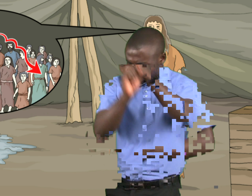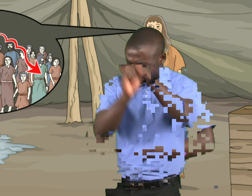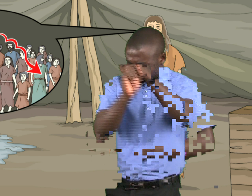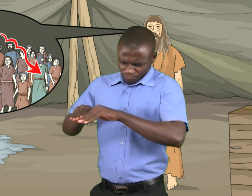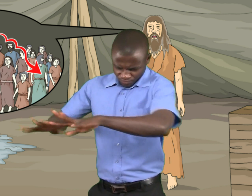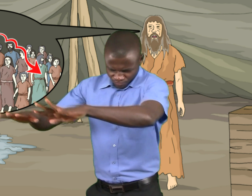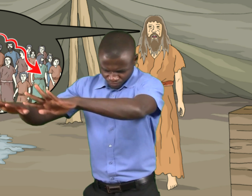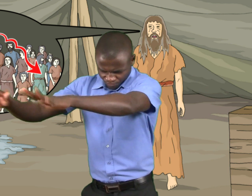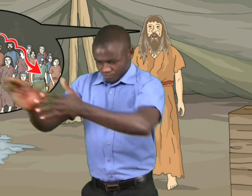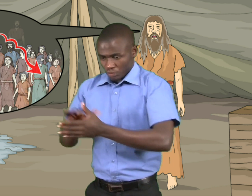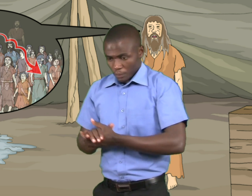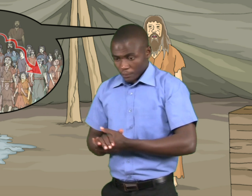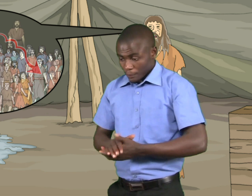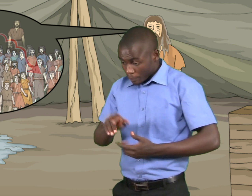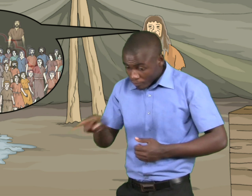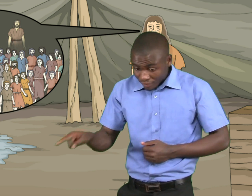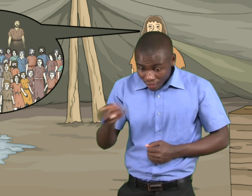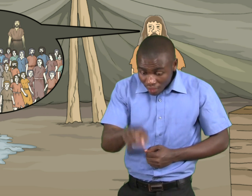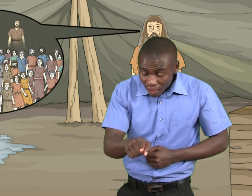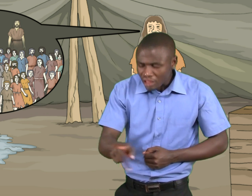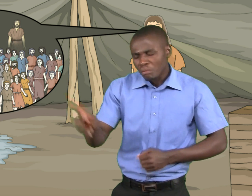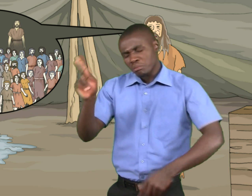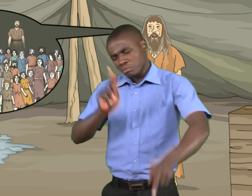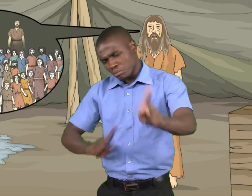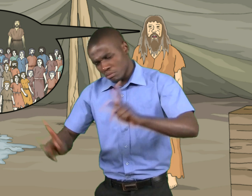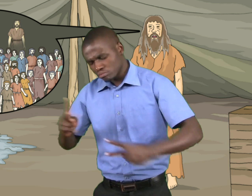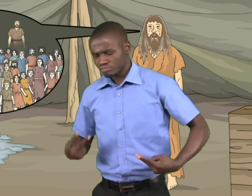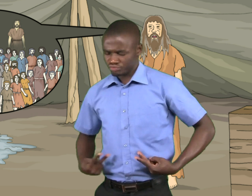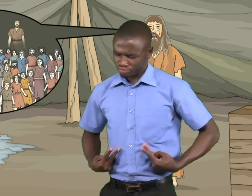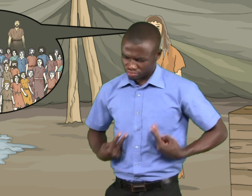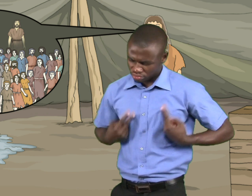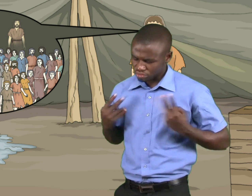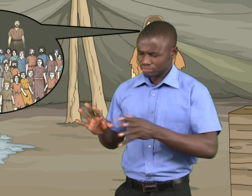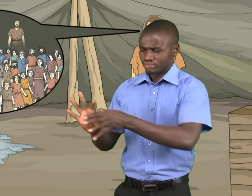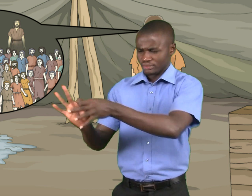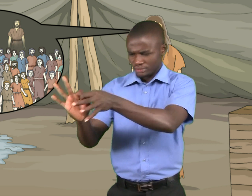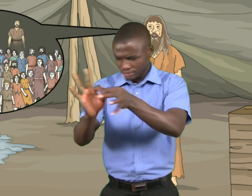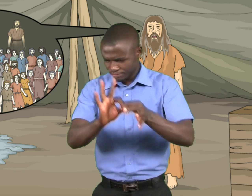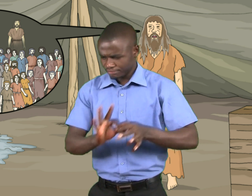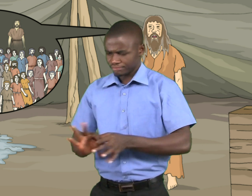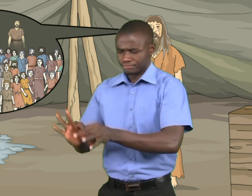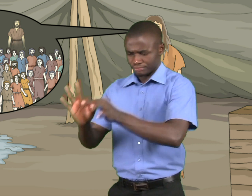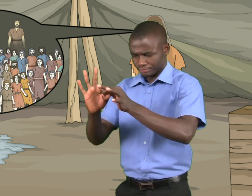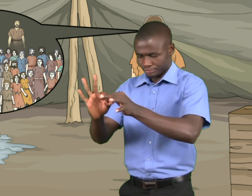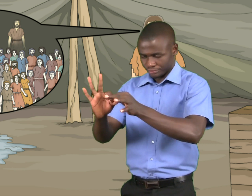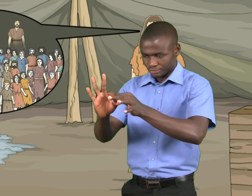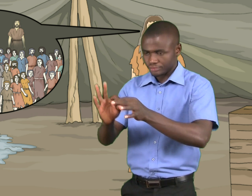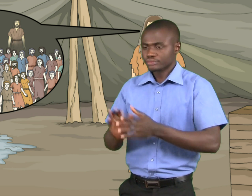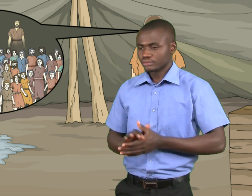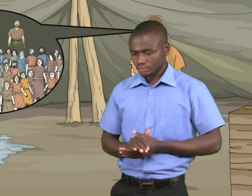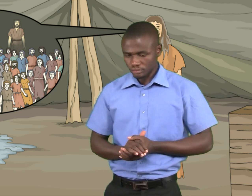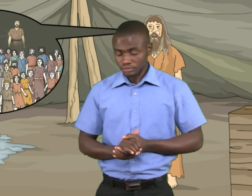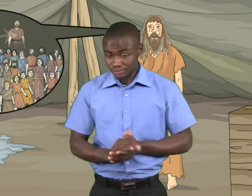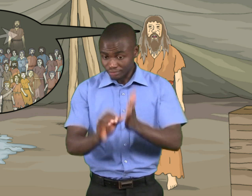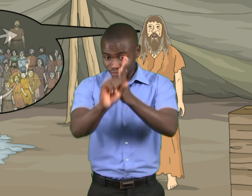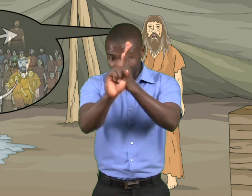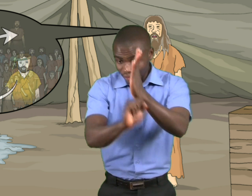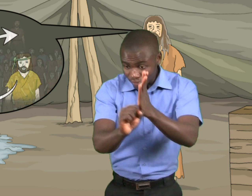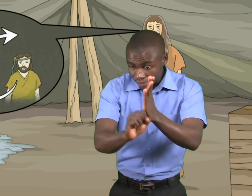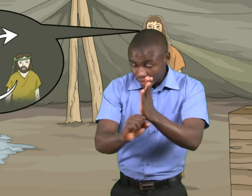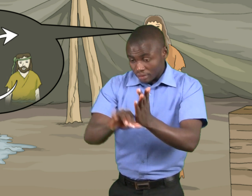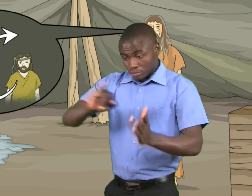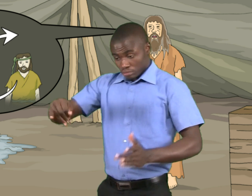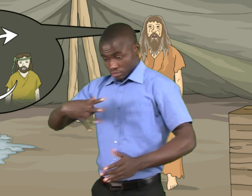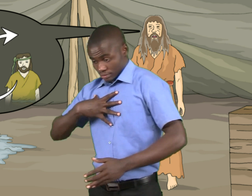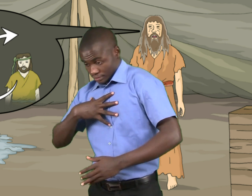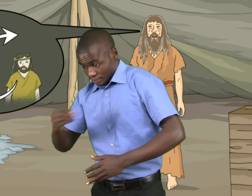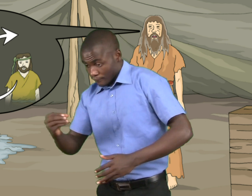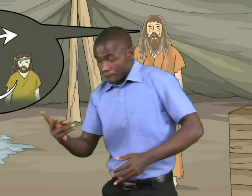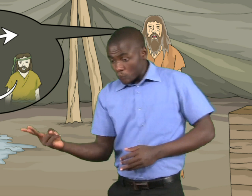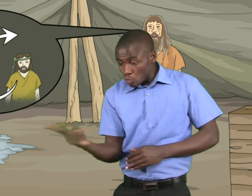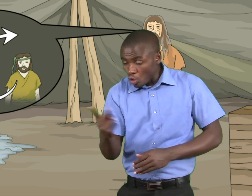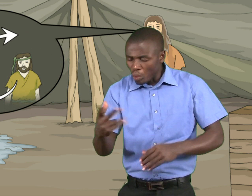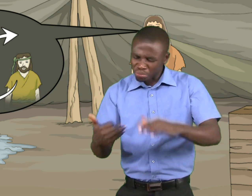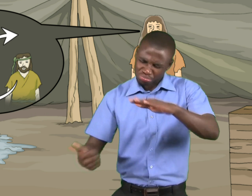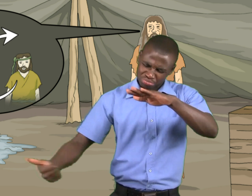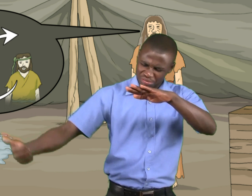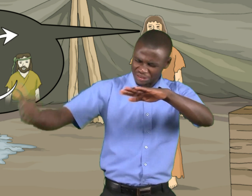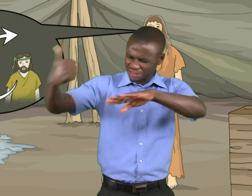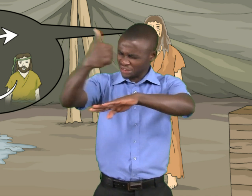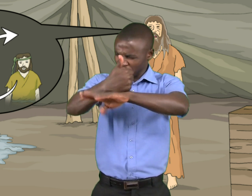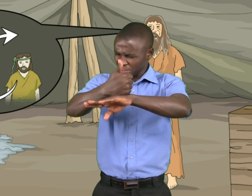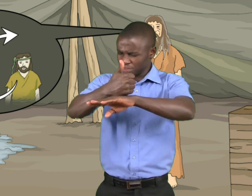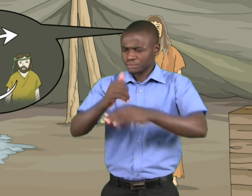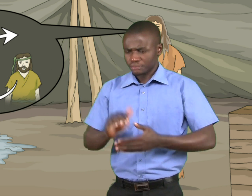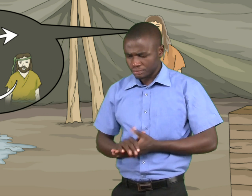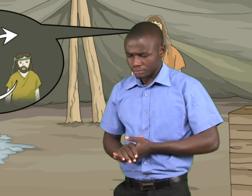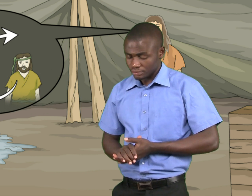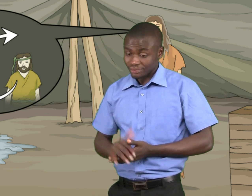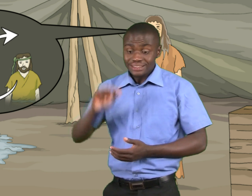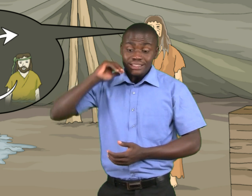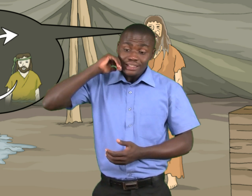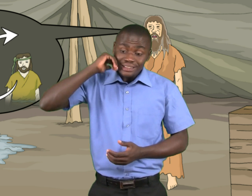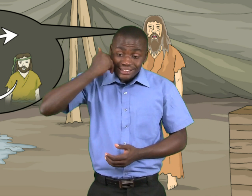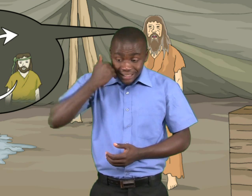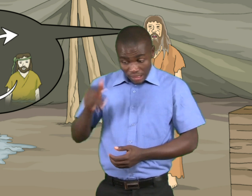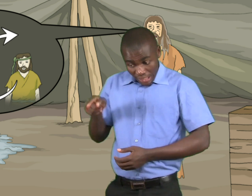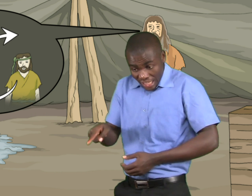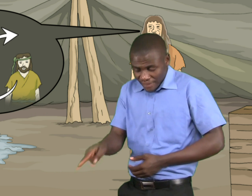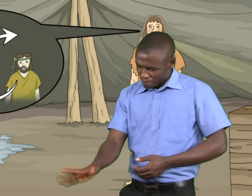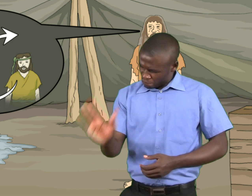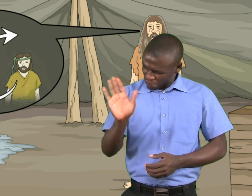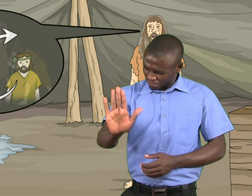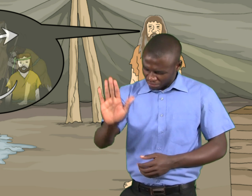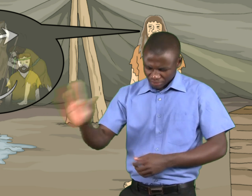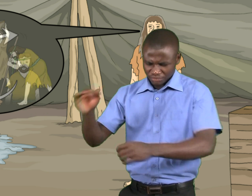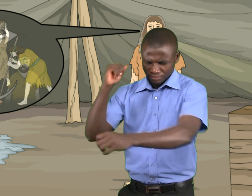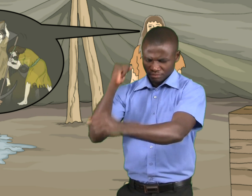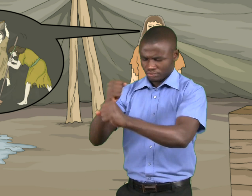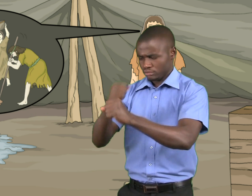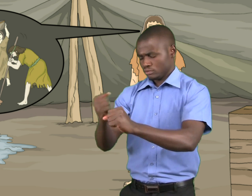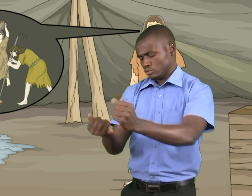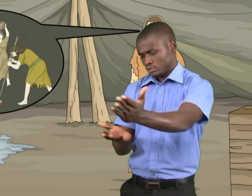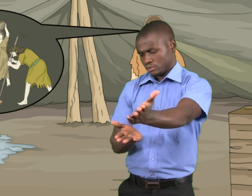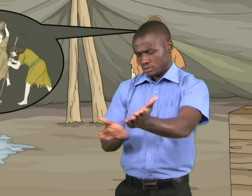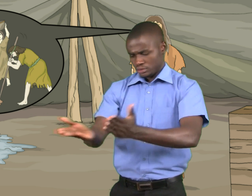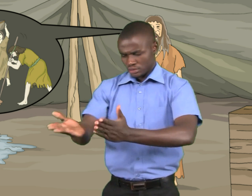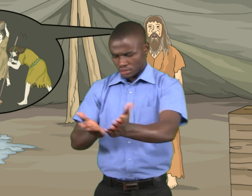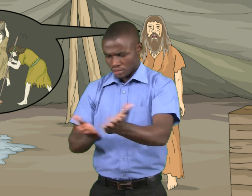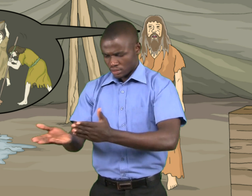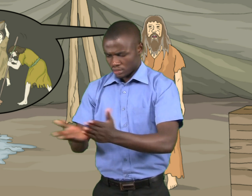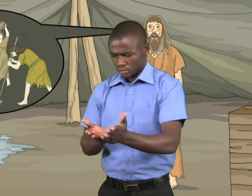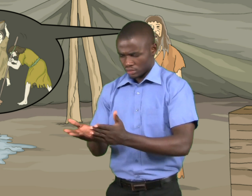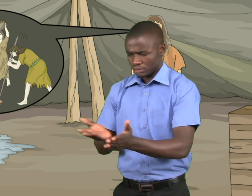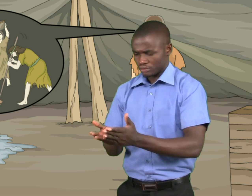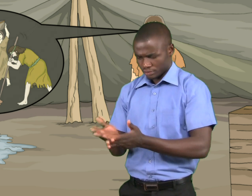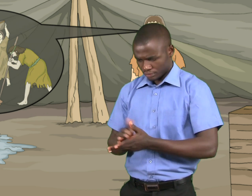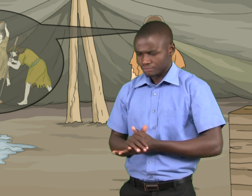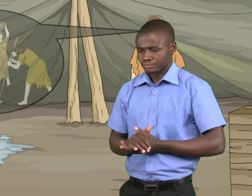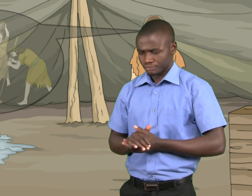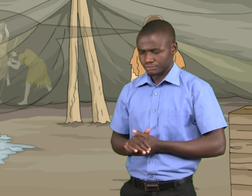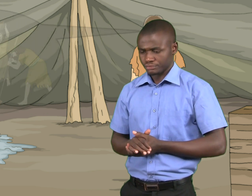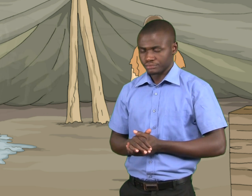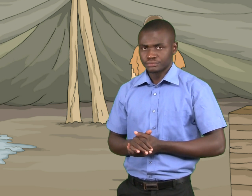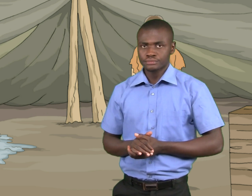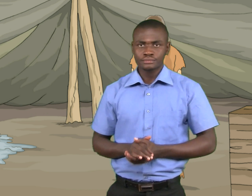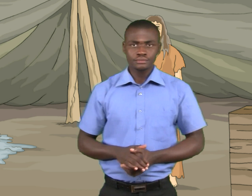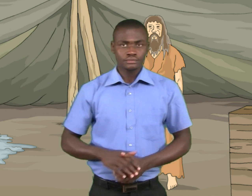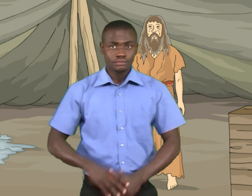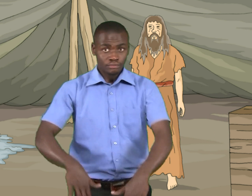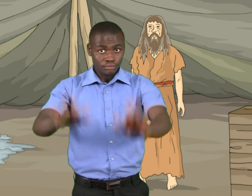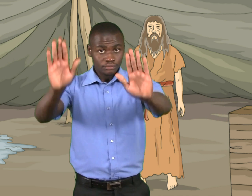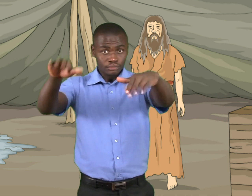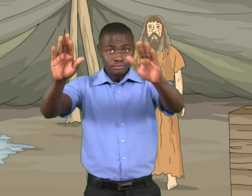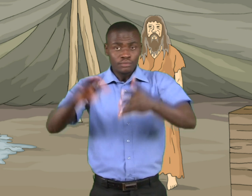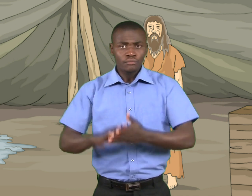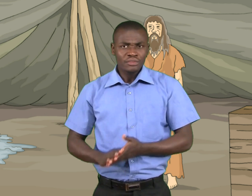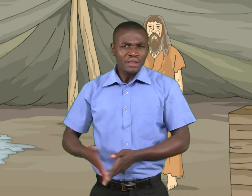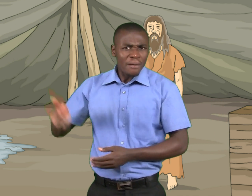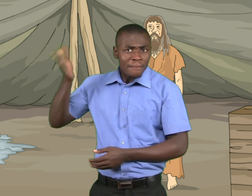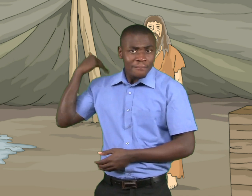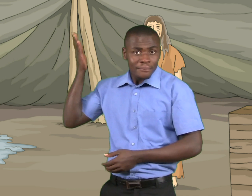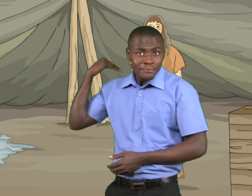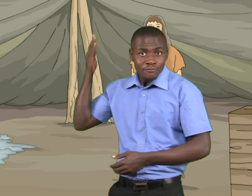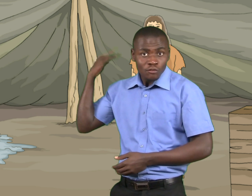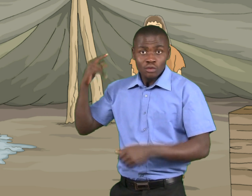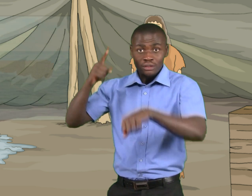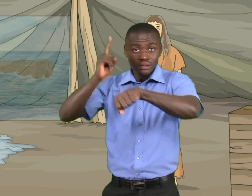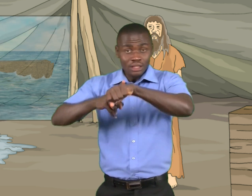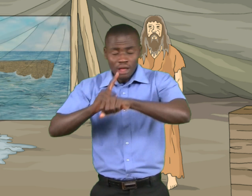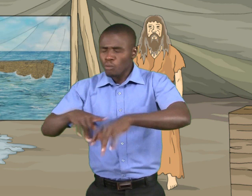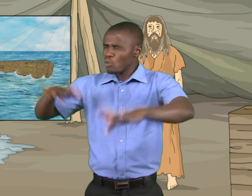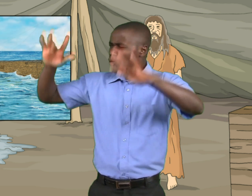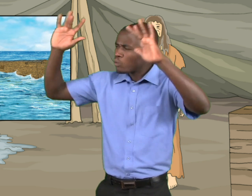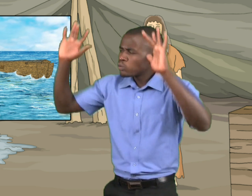may he dwell in the tents of Shem, and may Canaan be his servant.”